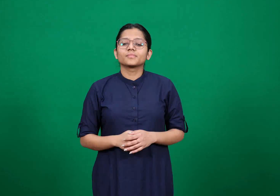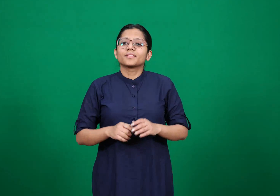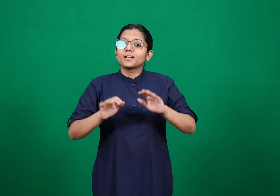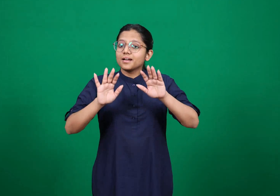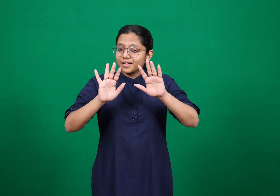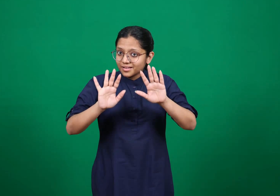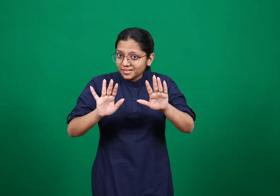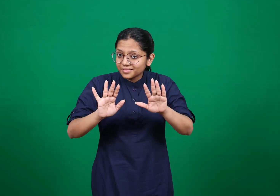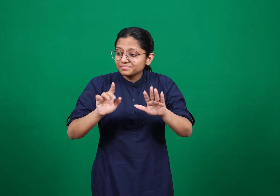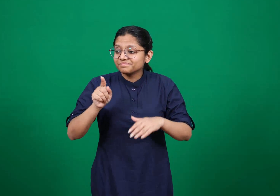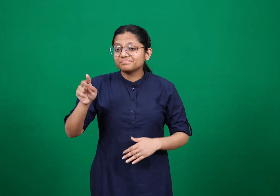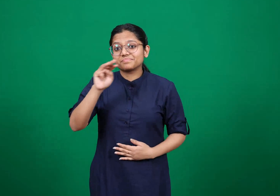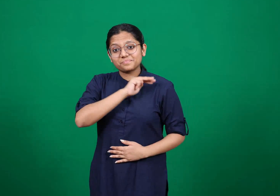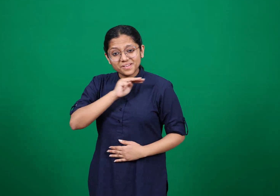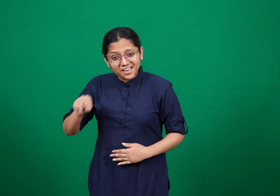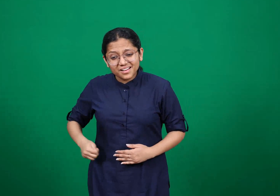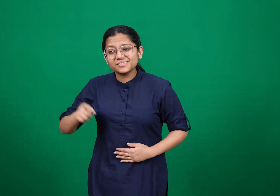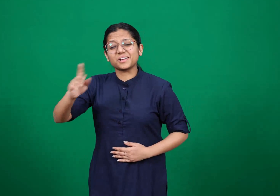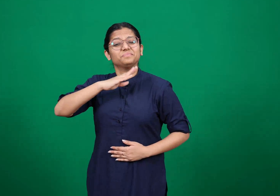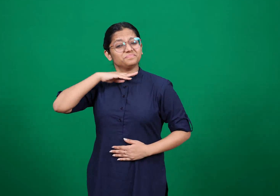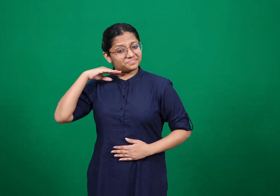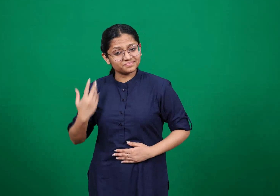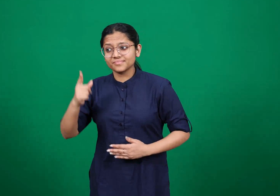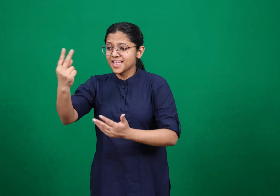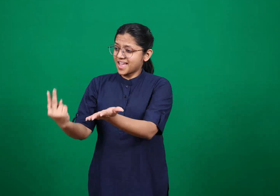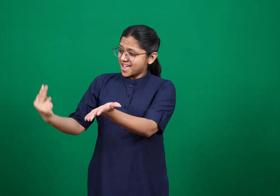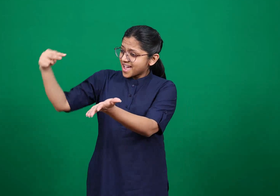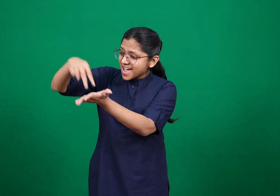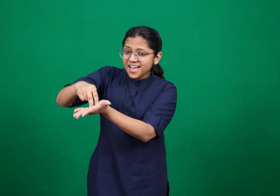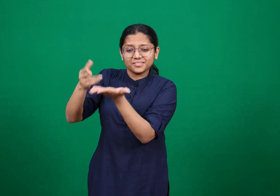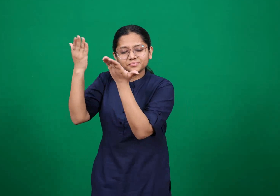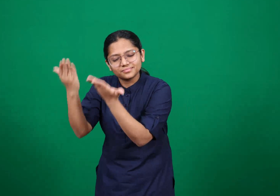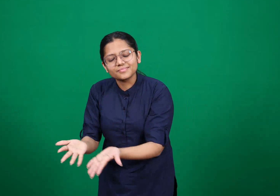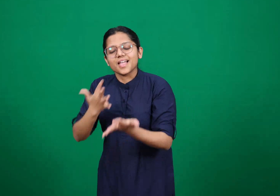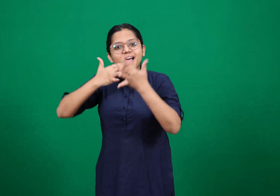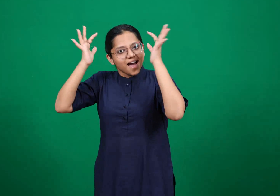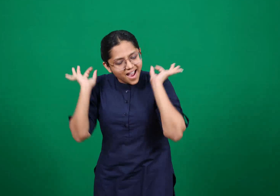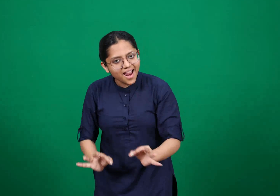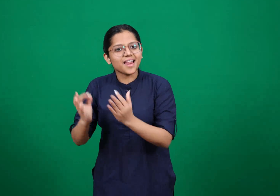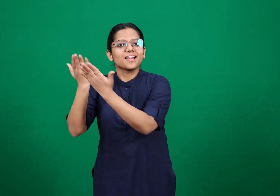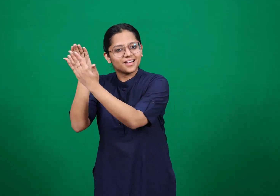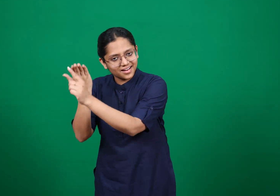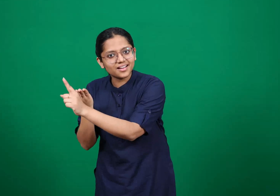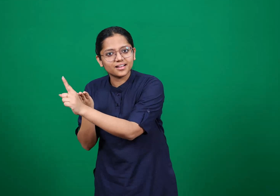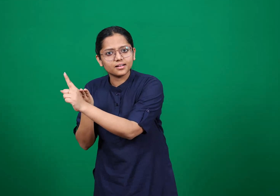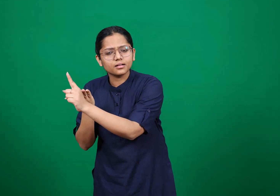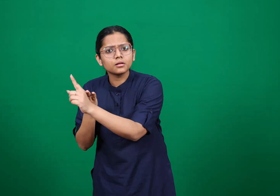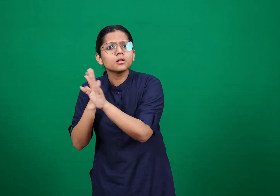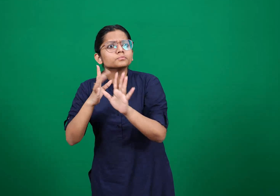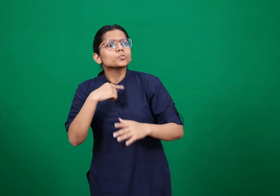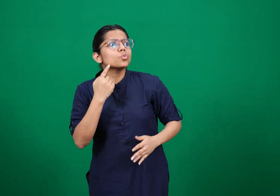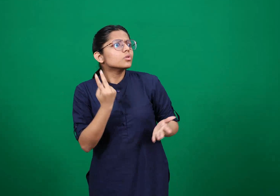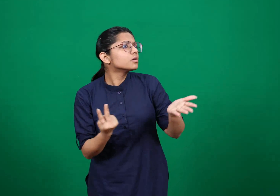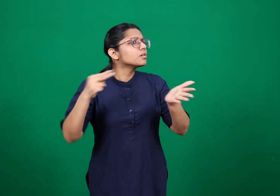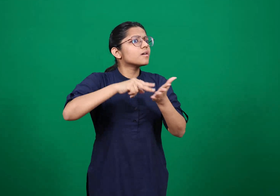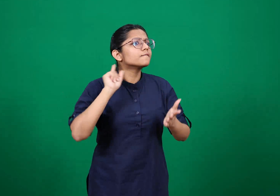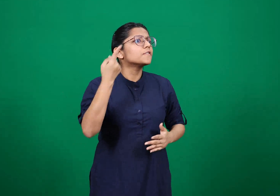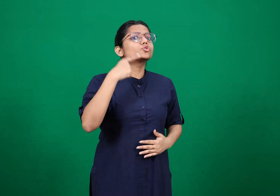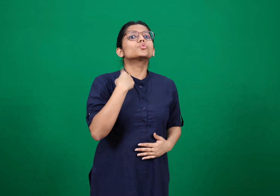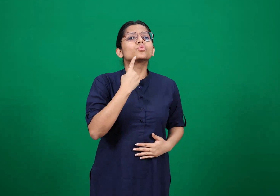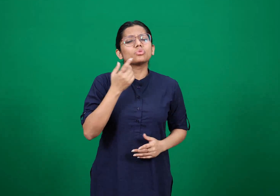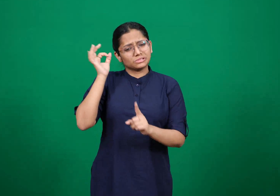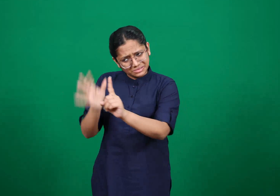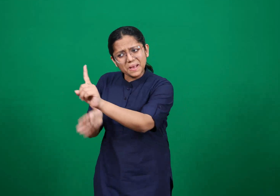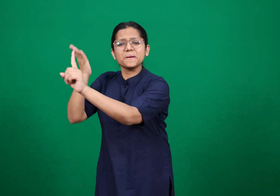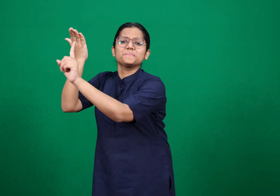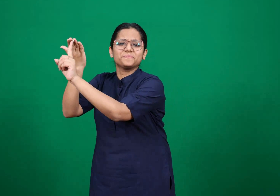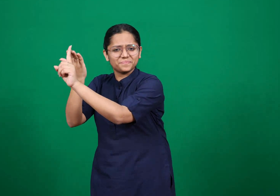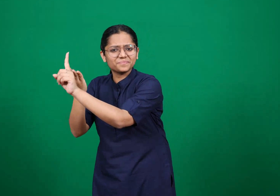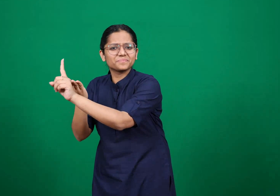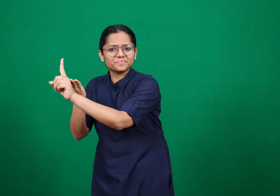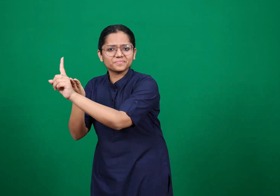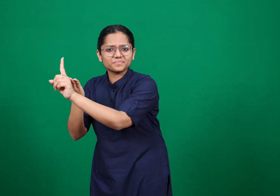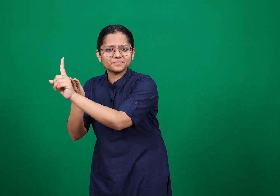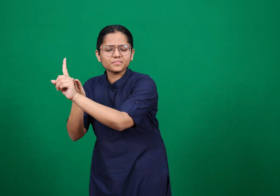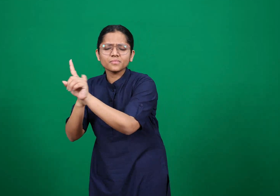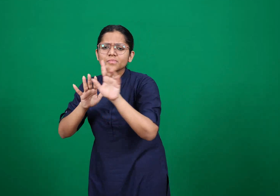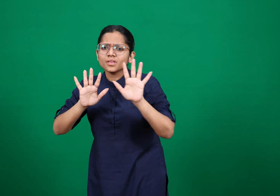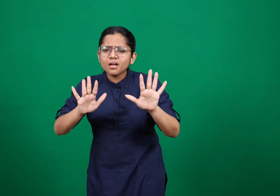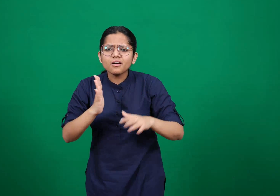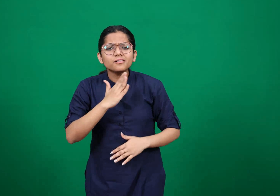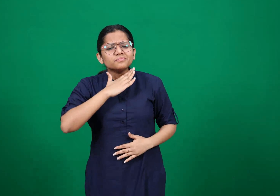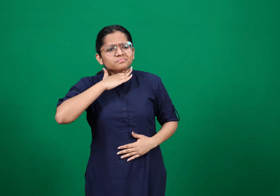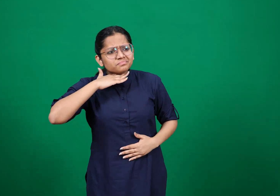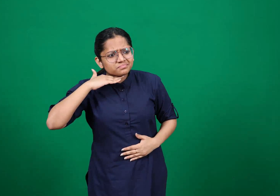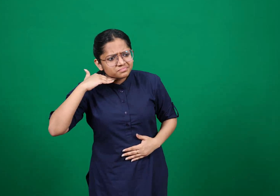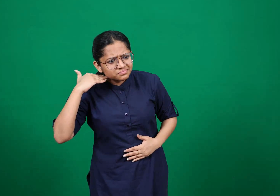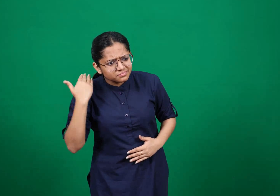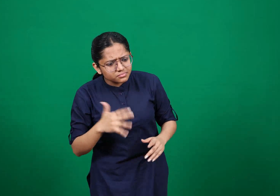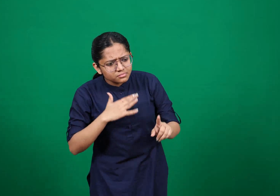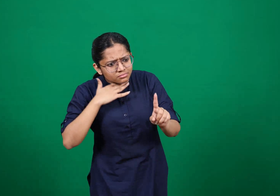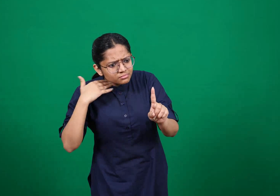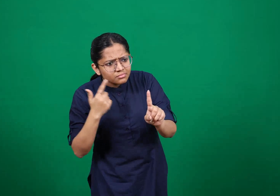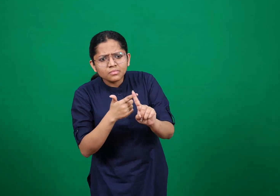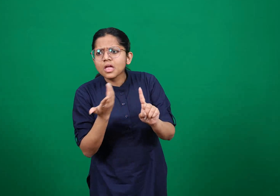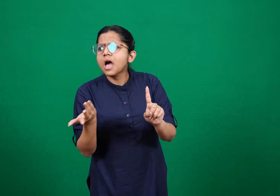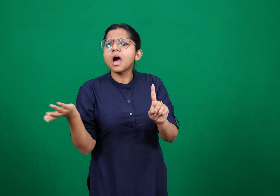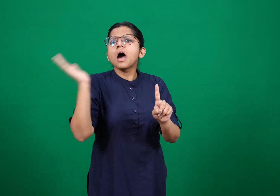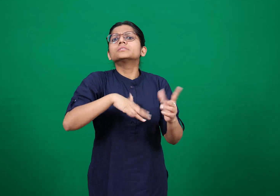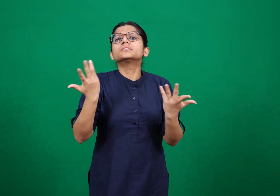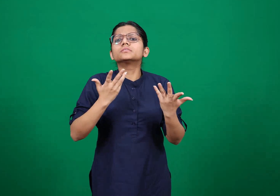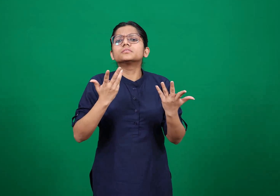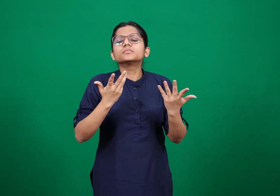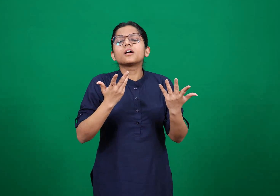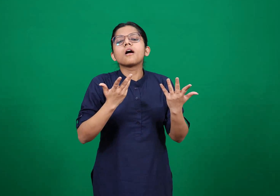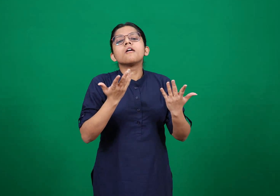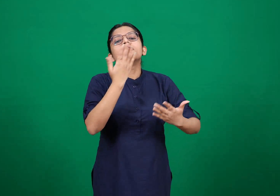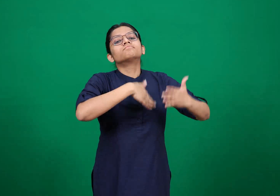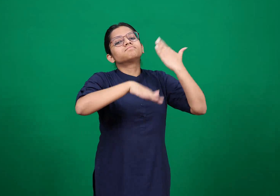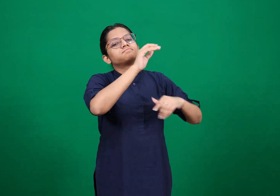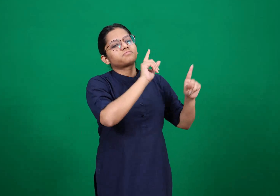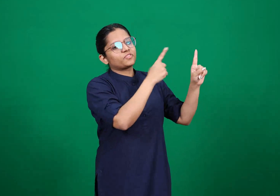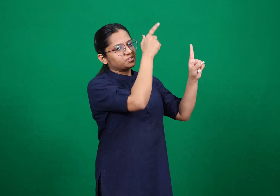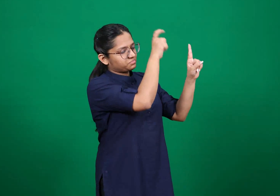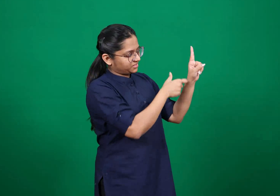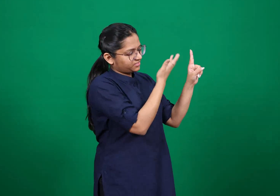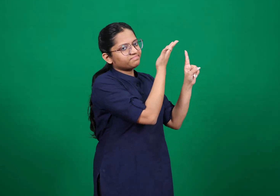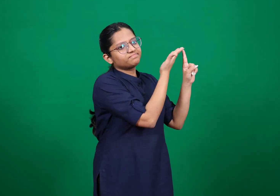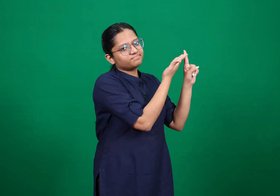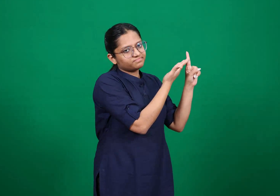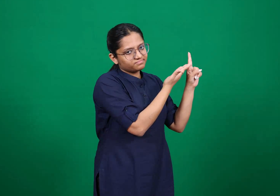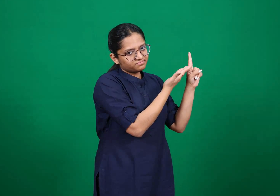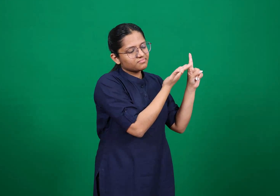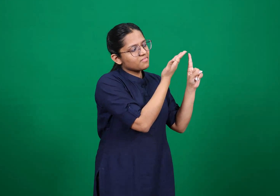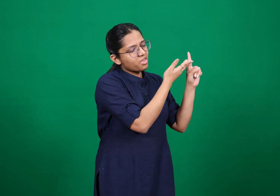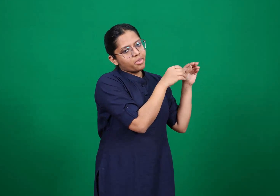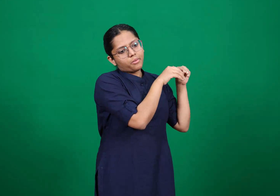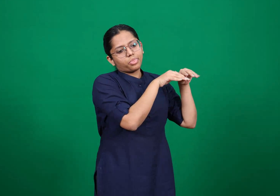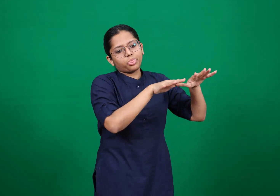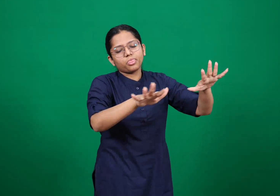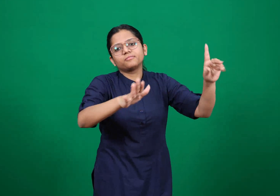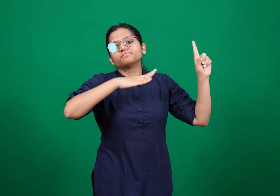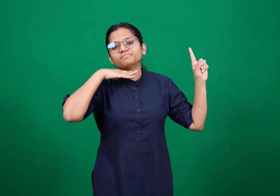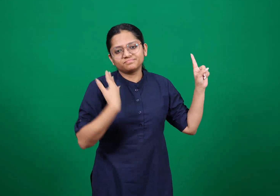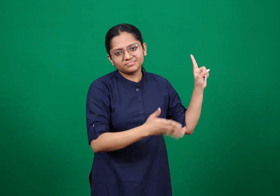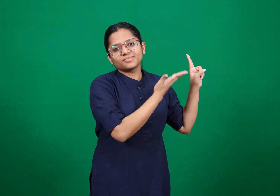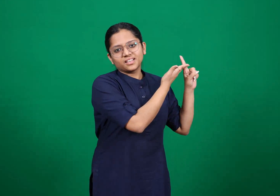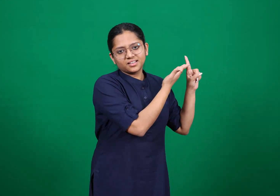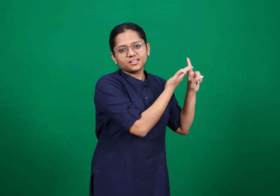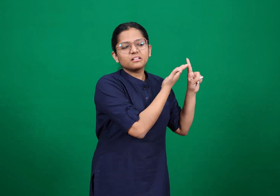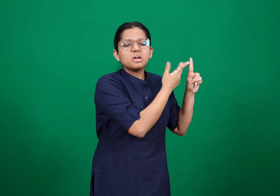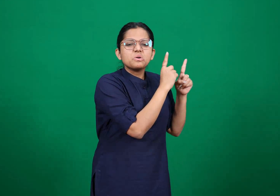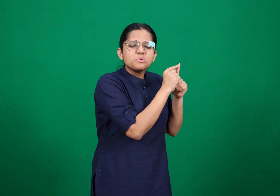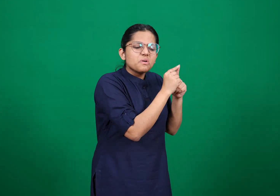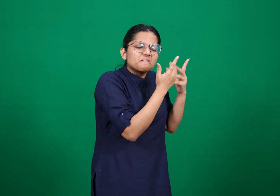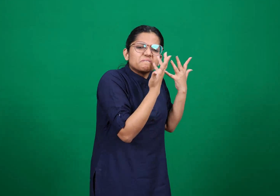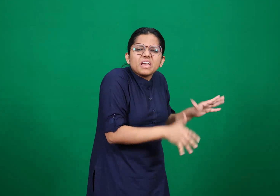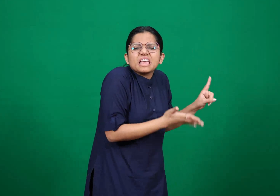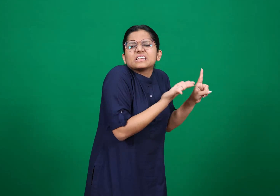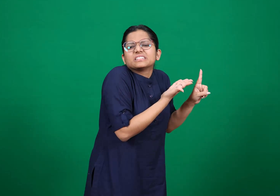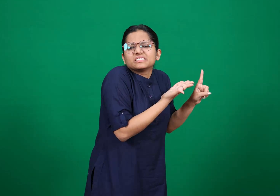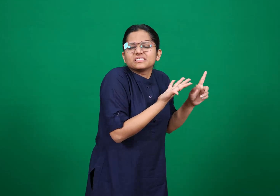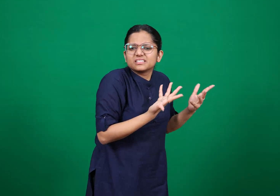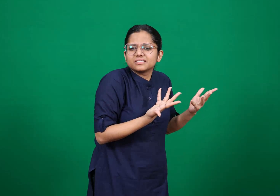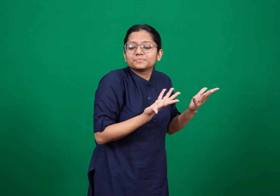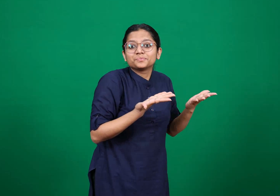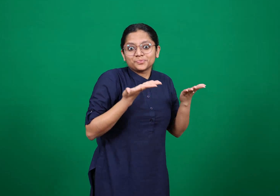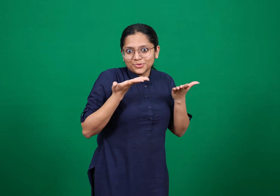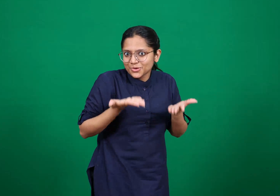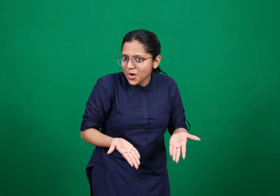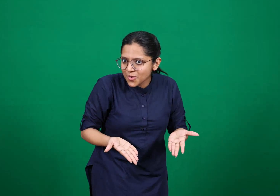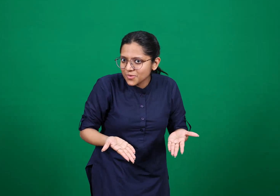But Christ has indeed been raised from the dead, the firstfruits of those who have fallen asleep.